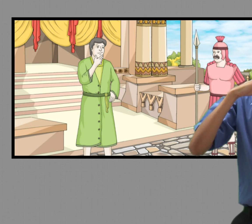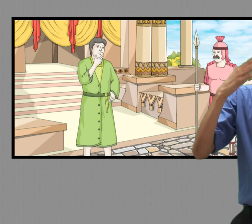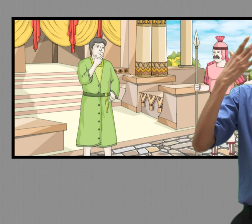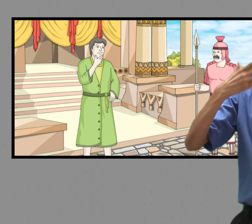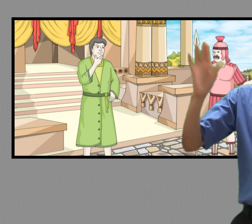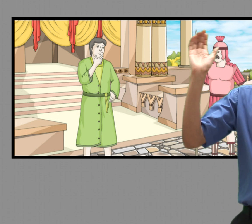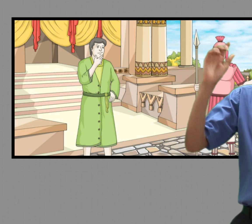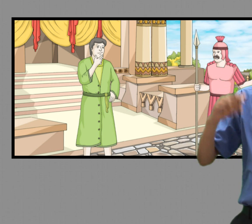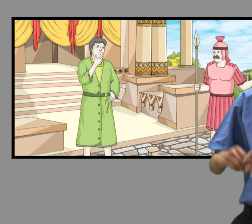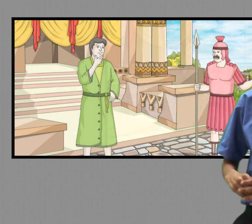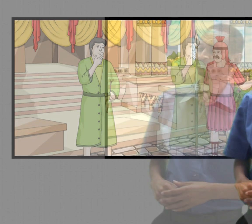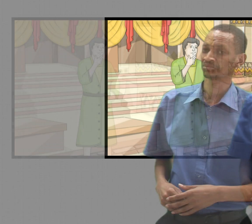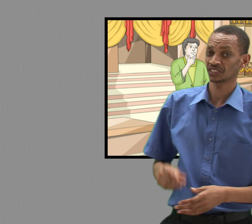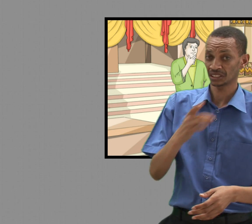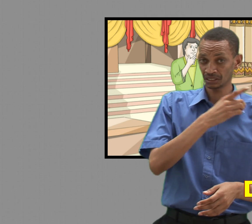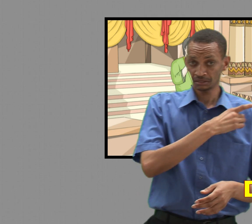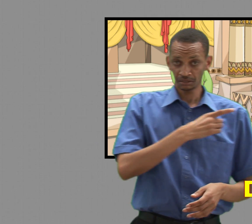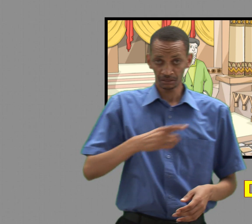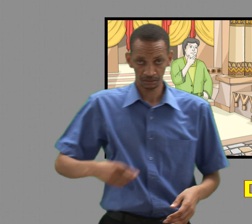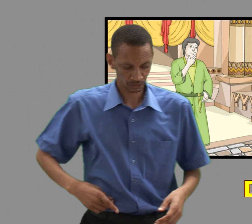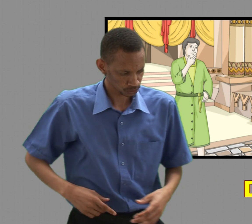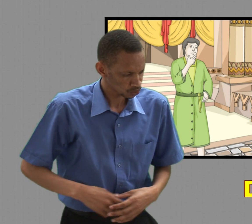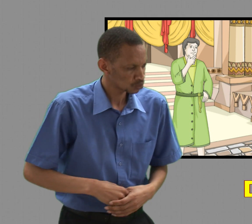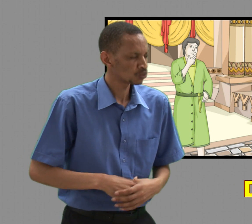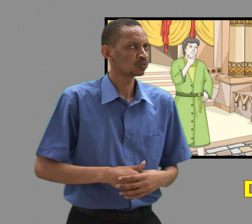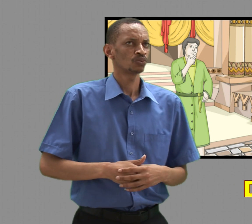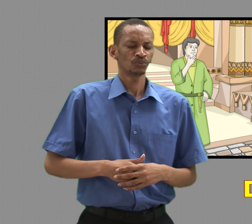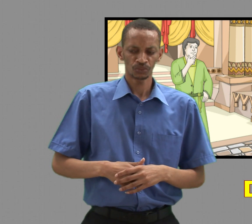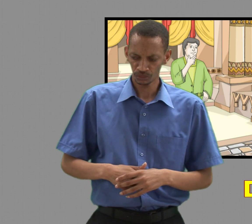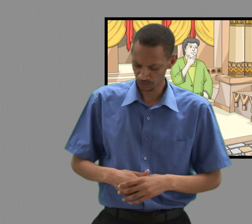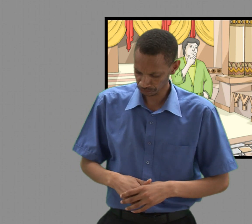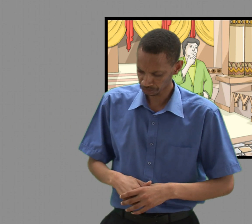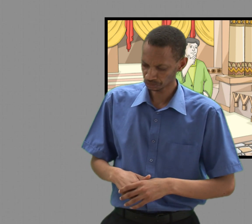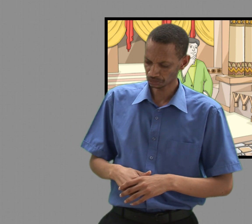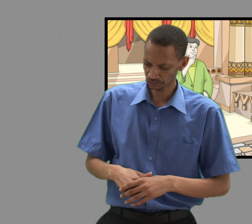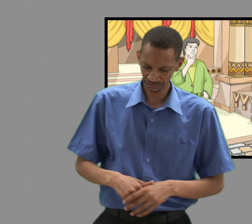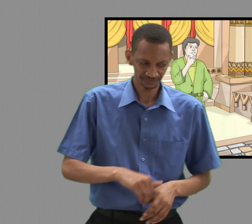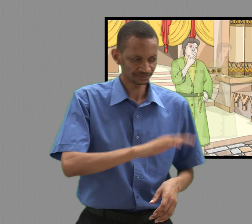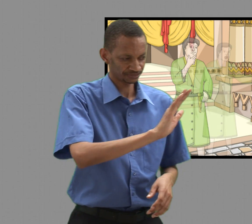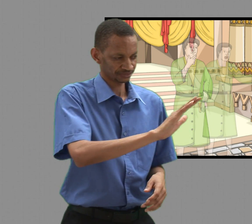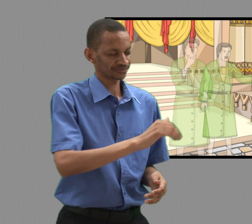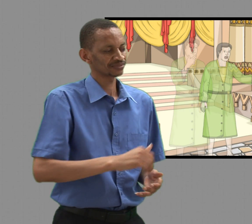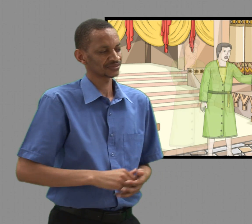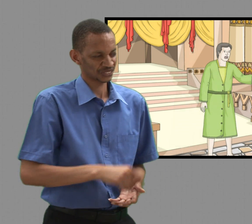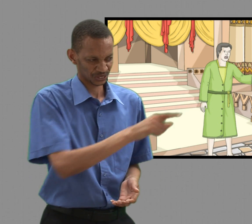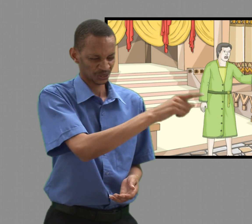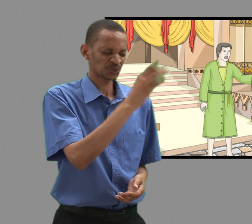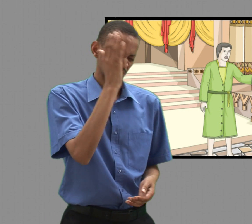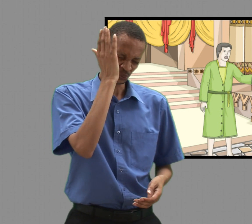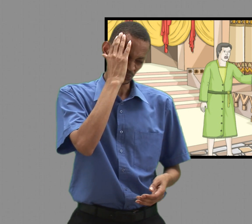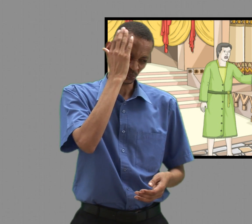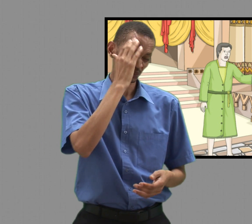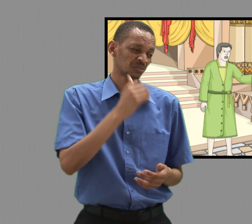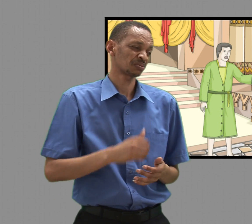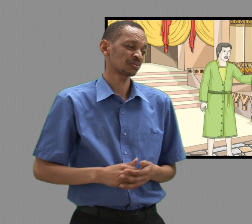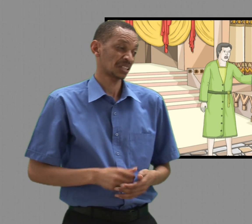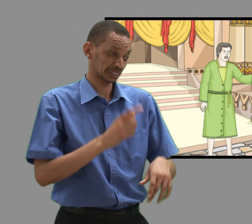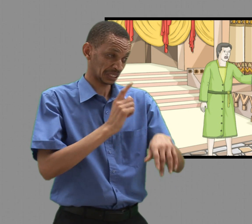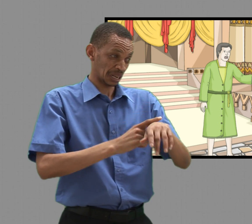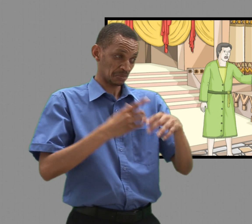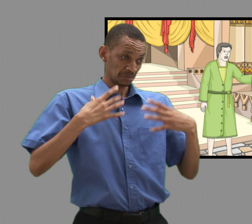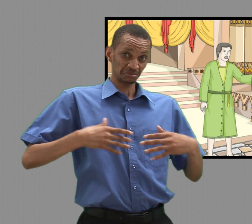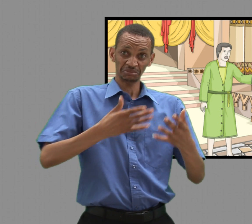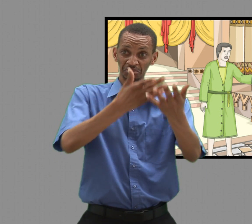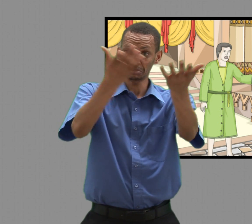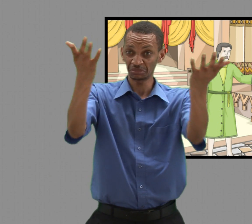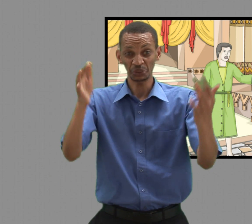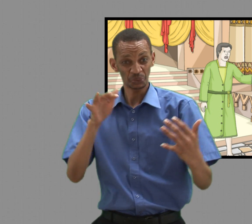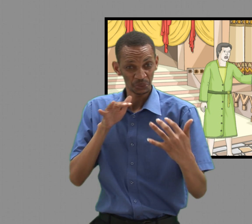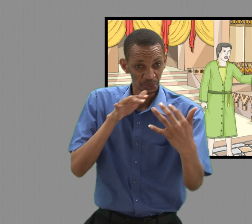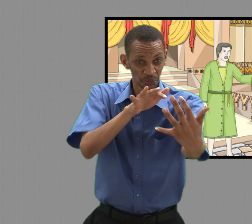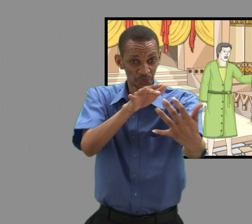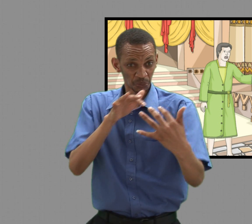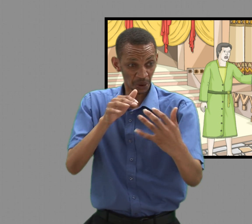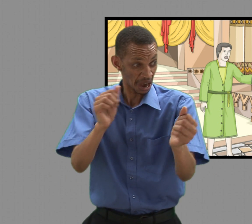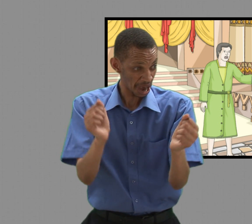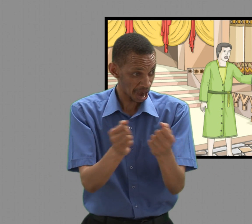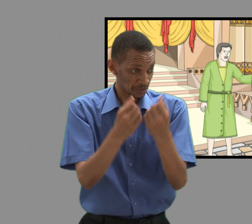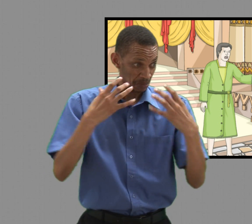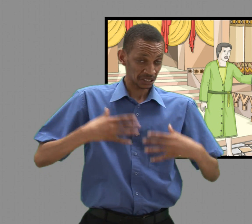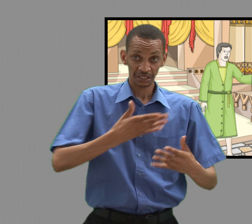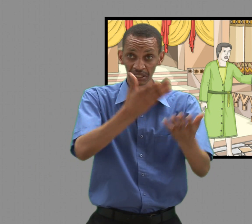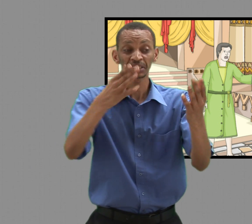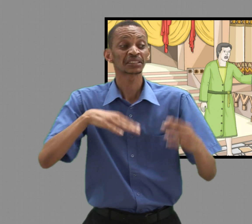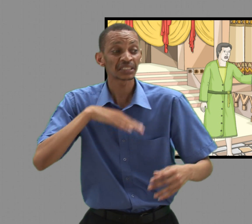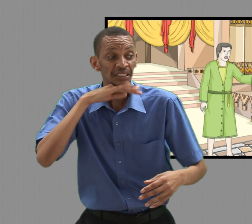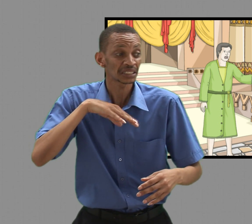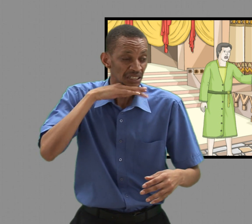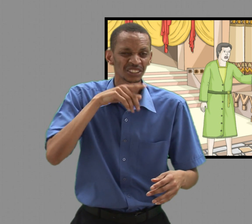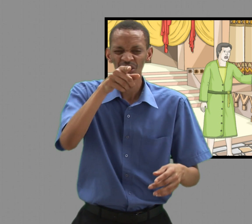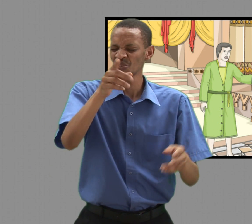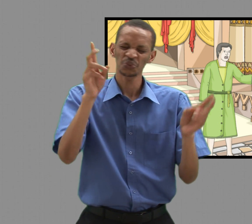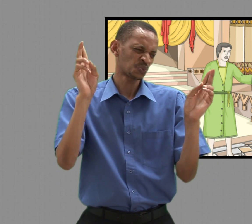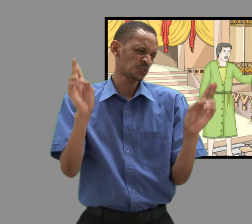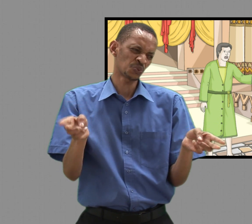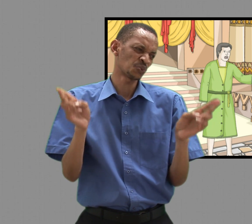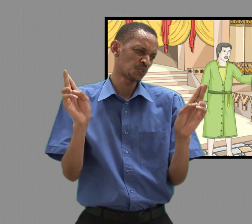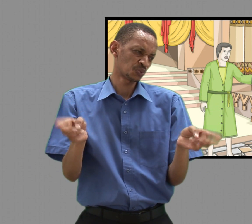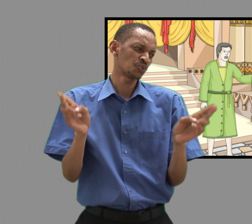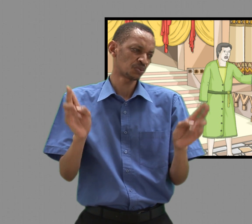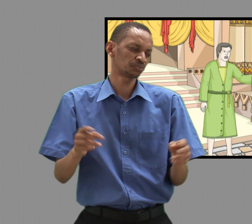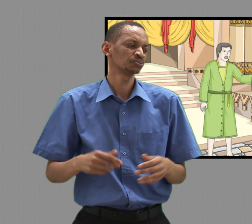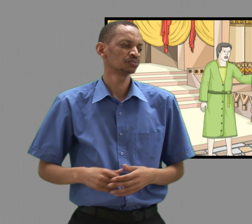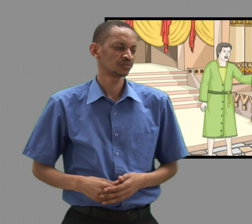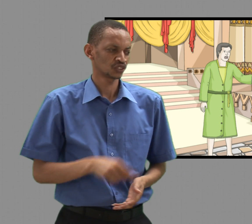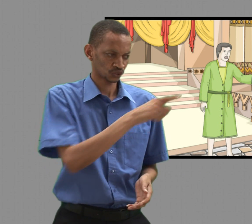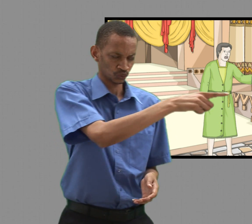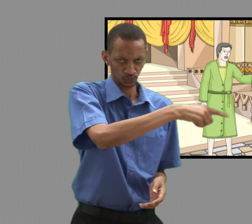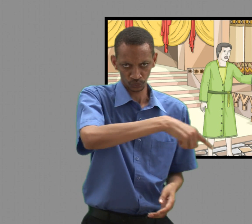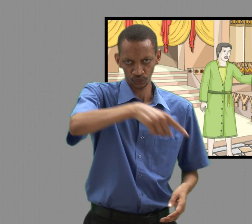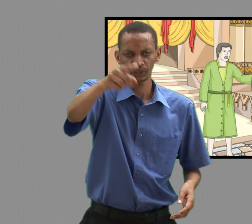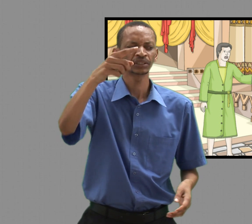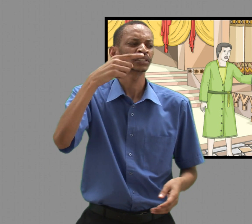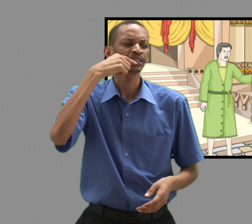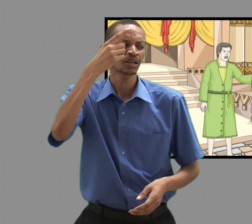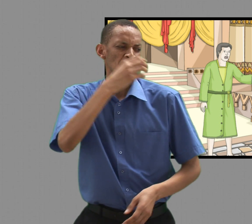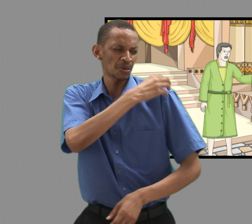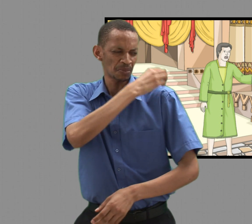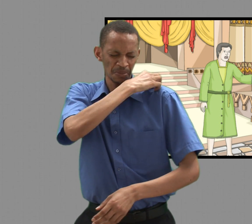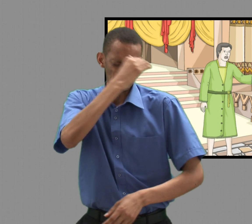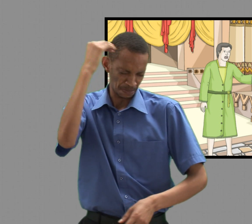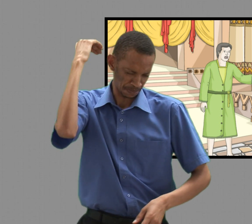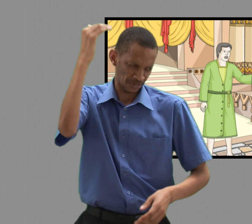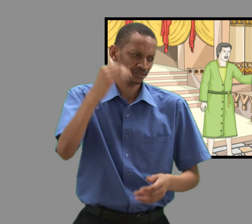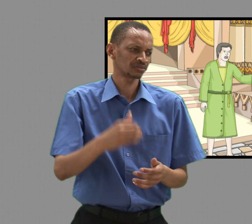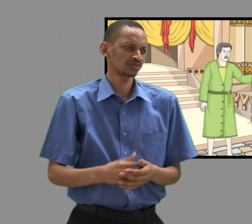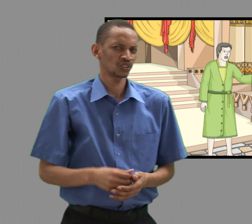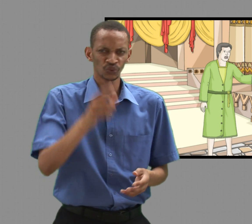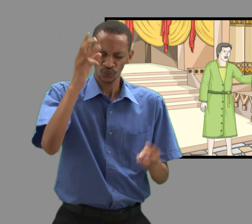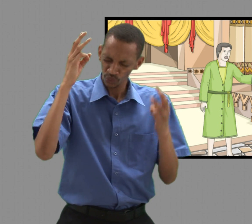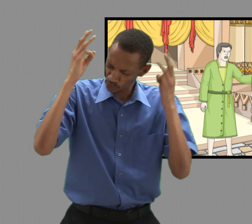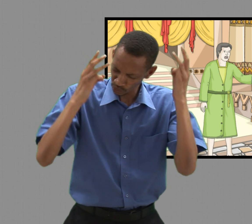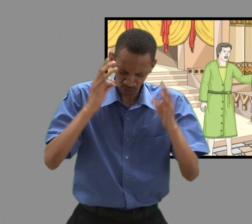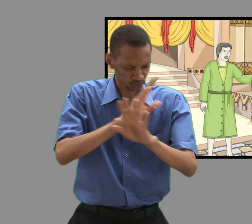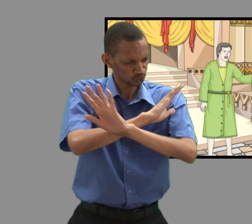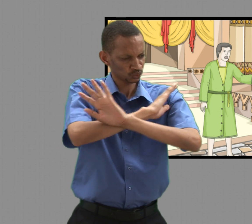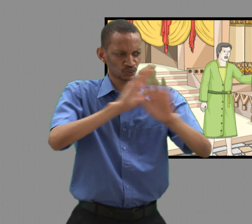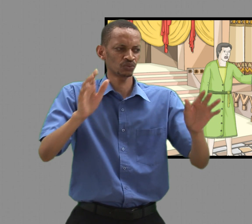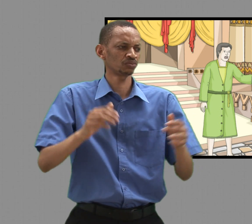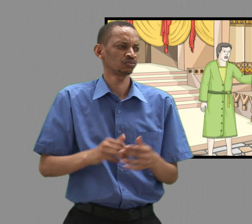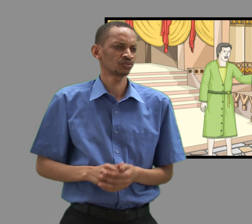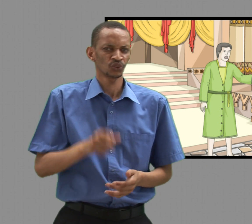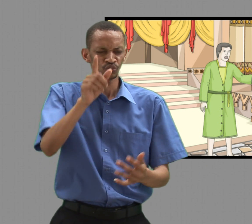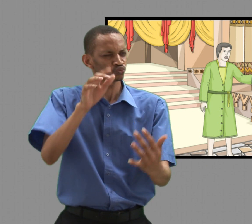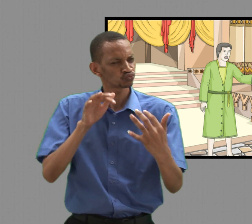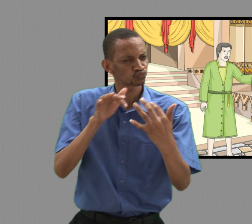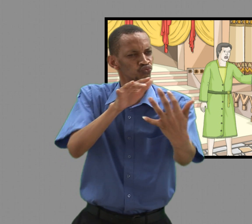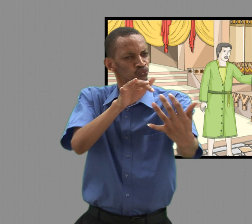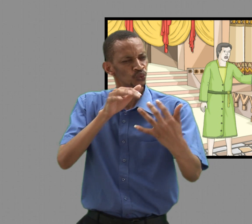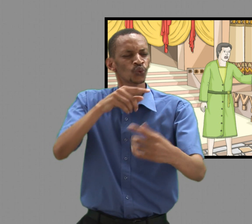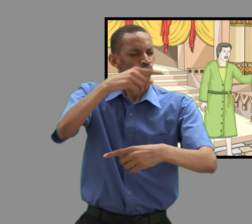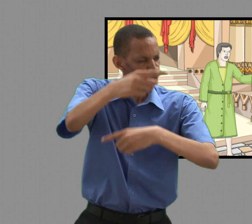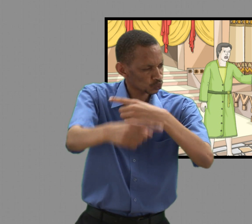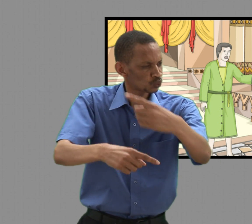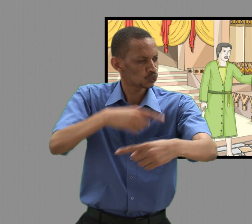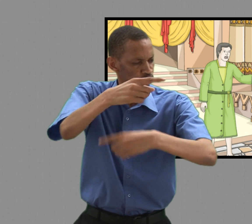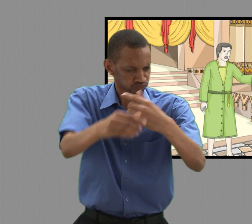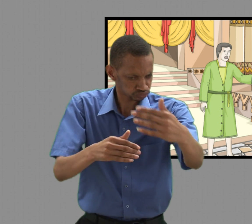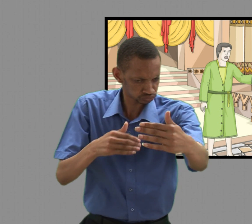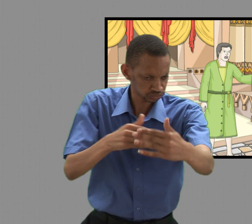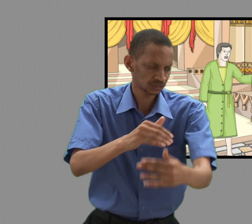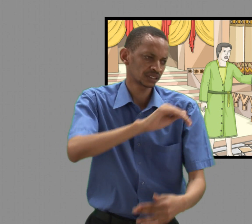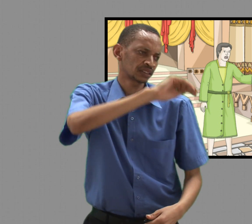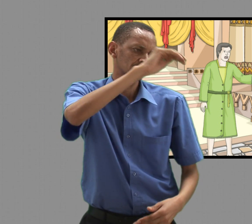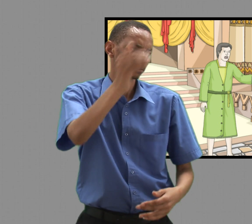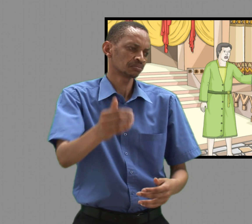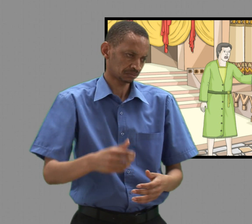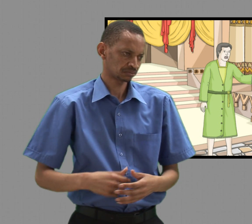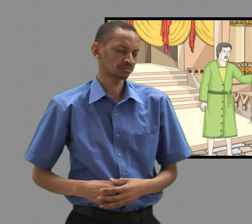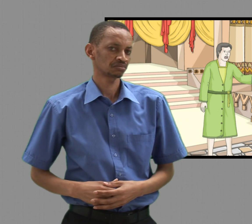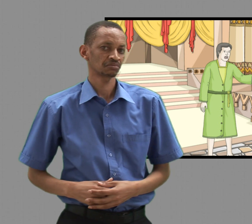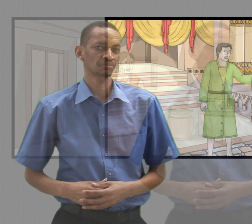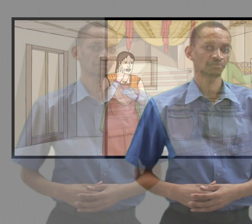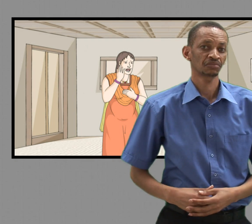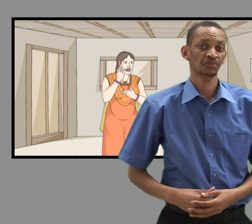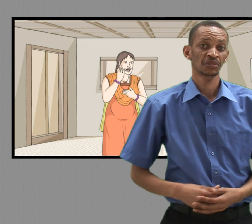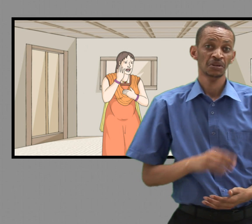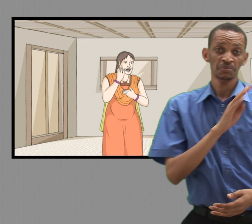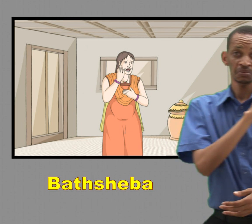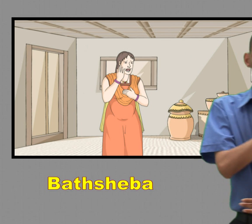Then David told the messenger, “Say this to Joab: ‘Do not let this matter upset you, for the sword devours one as well as another. Strengthen your attack against the city and demolish it.’ Encourage him with these words.”